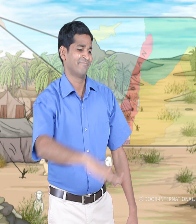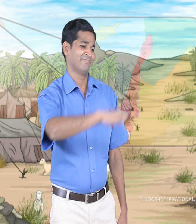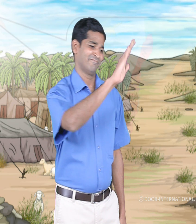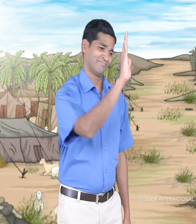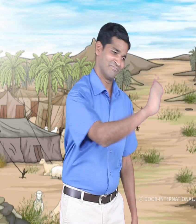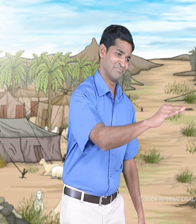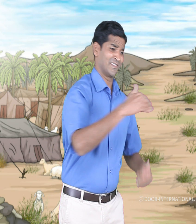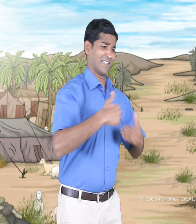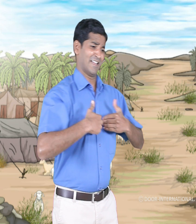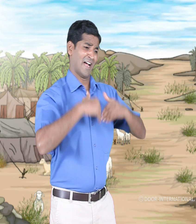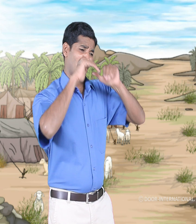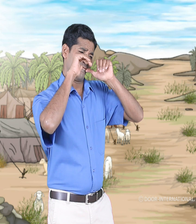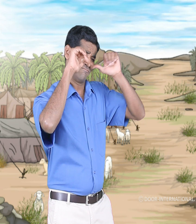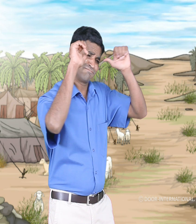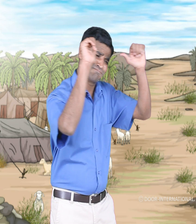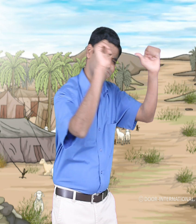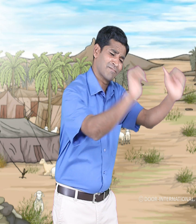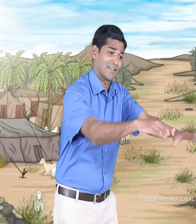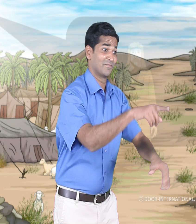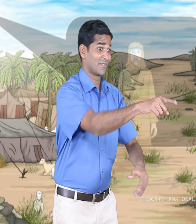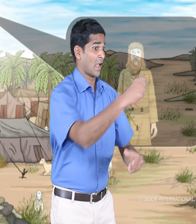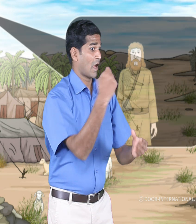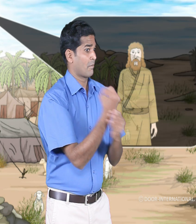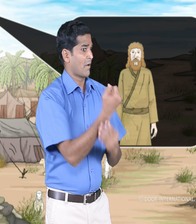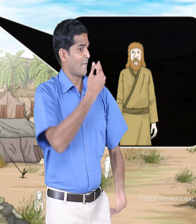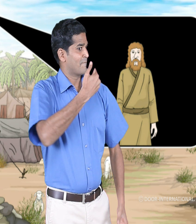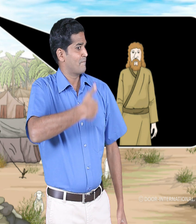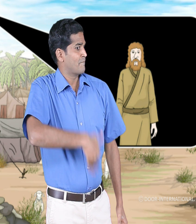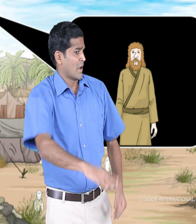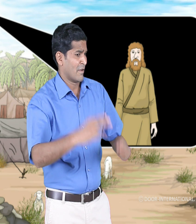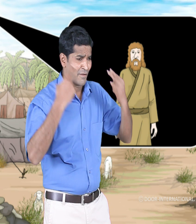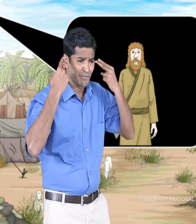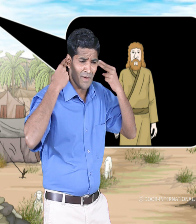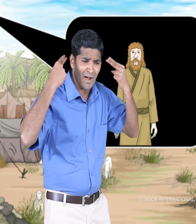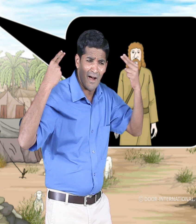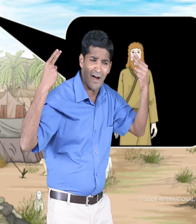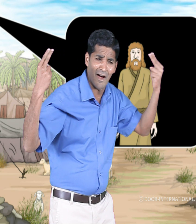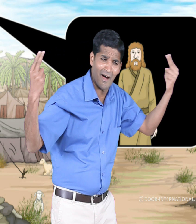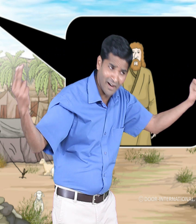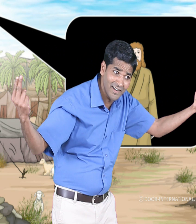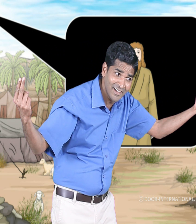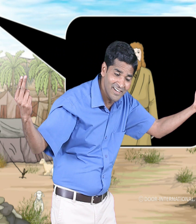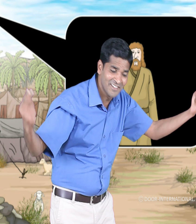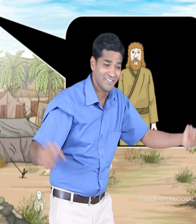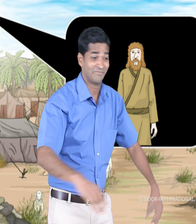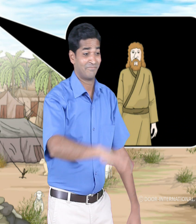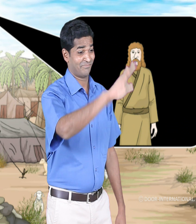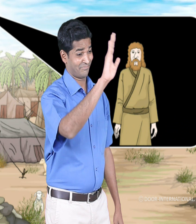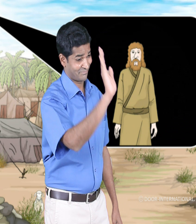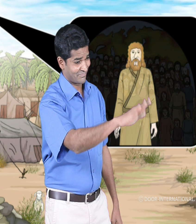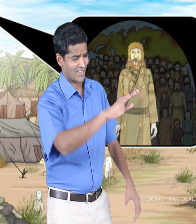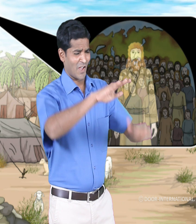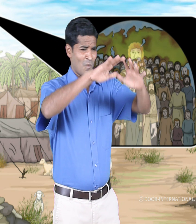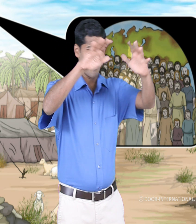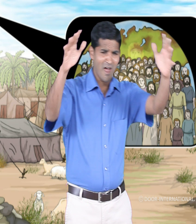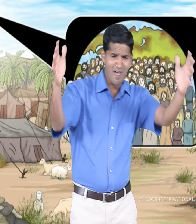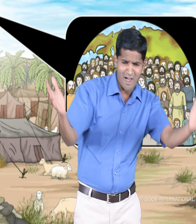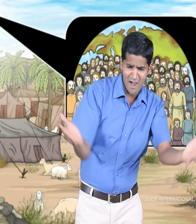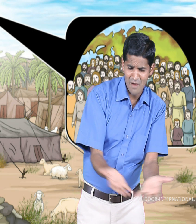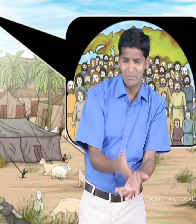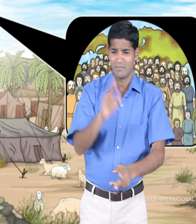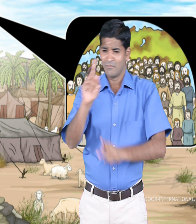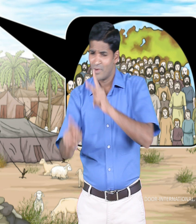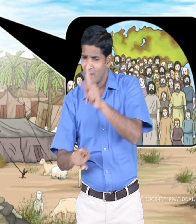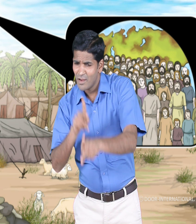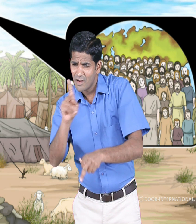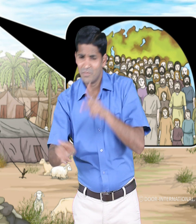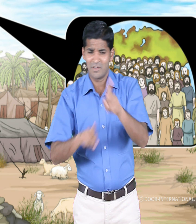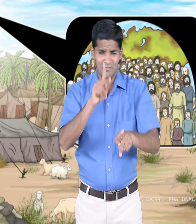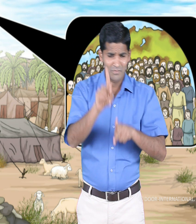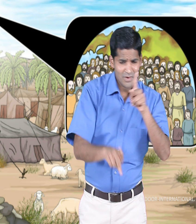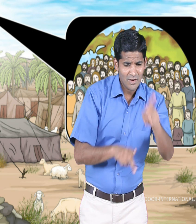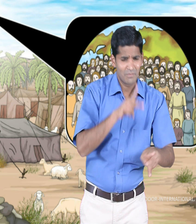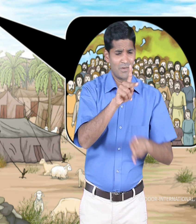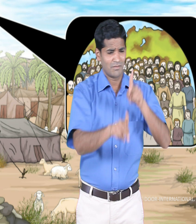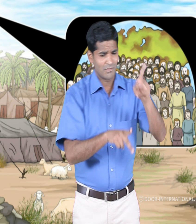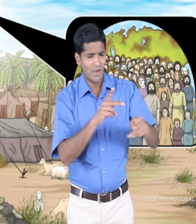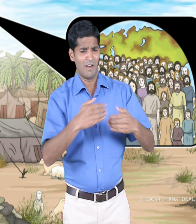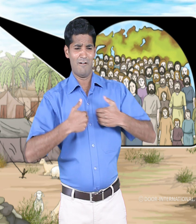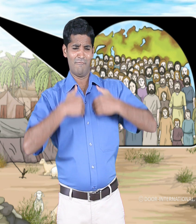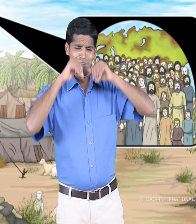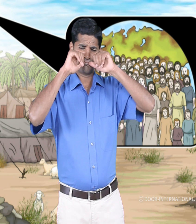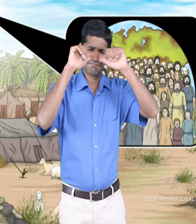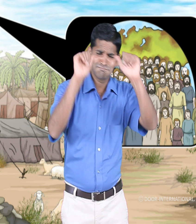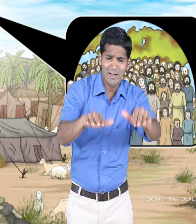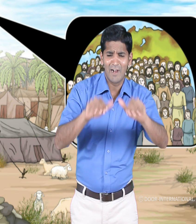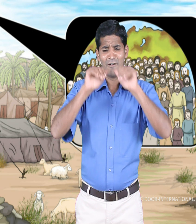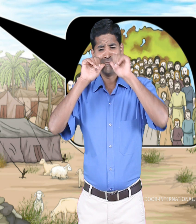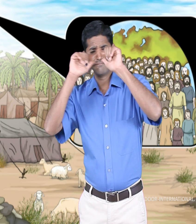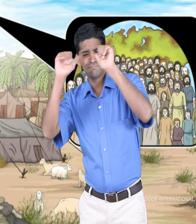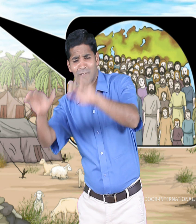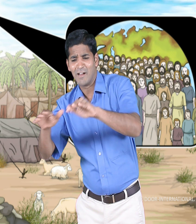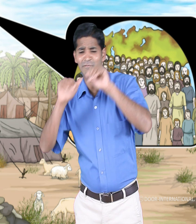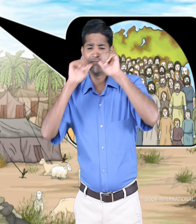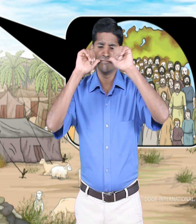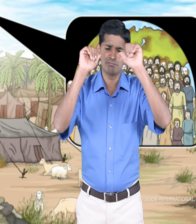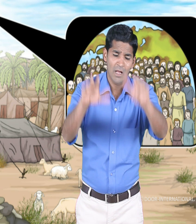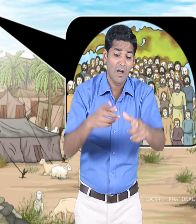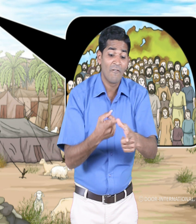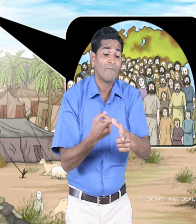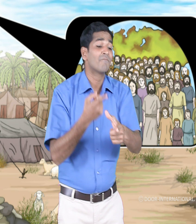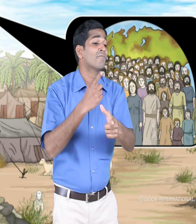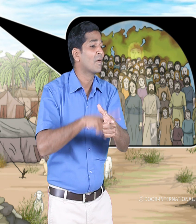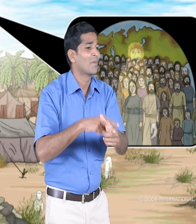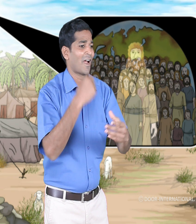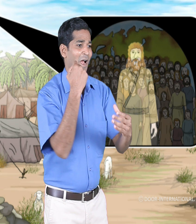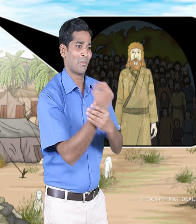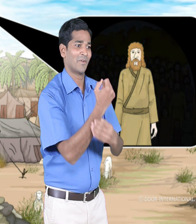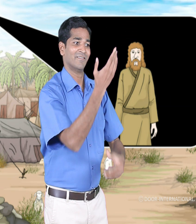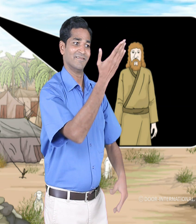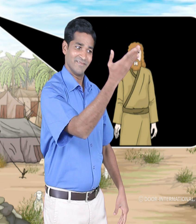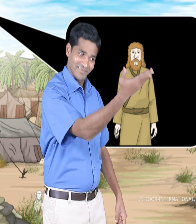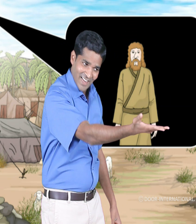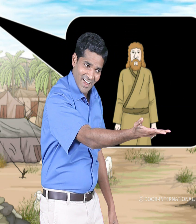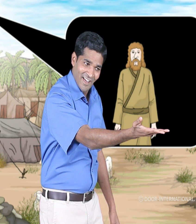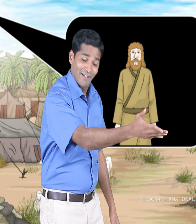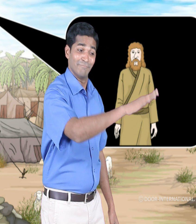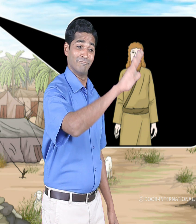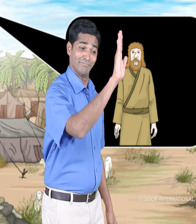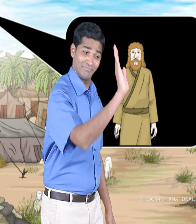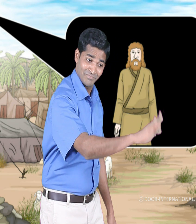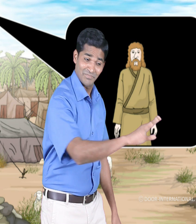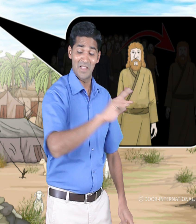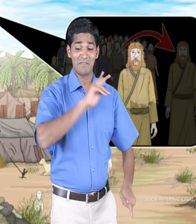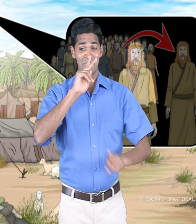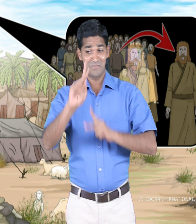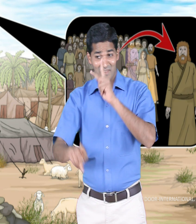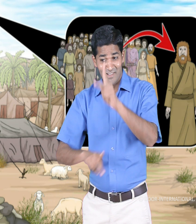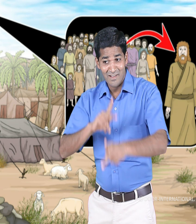I will make your name great, so that you will be a blessing.